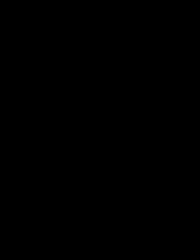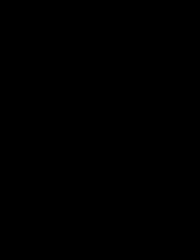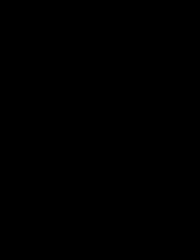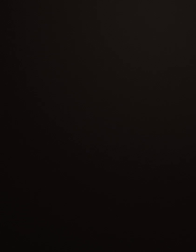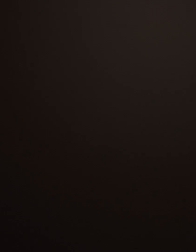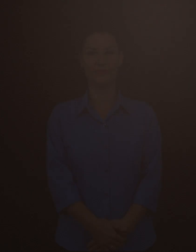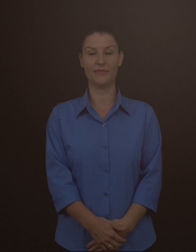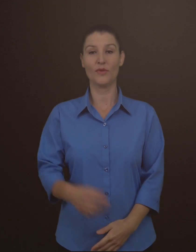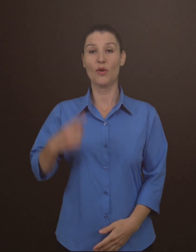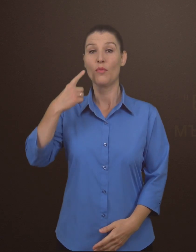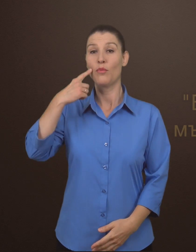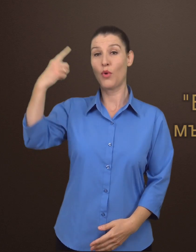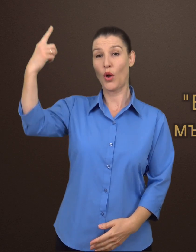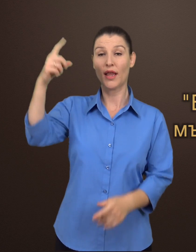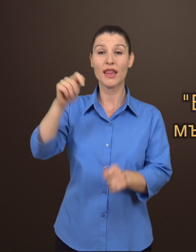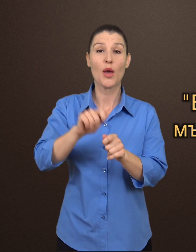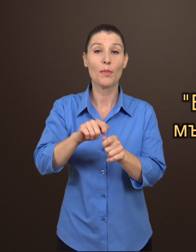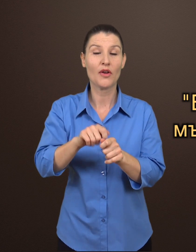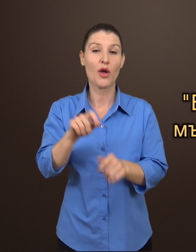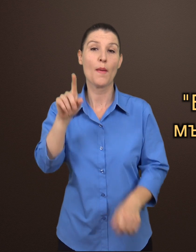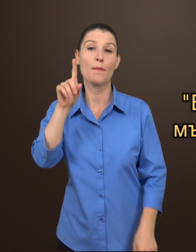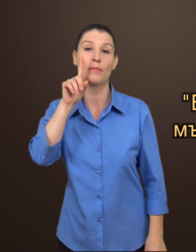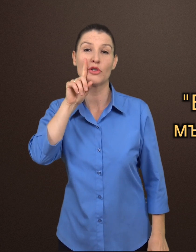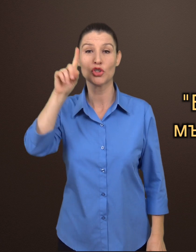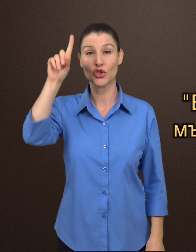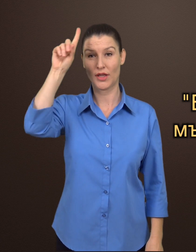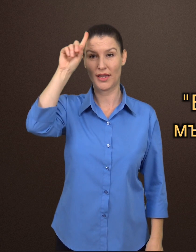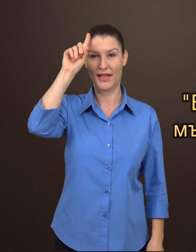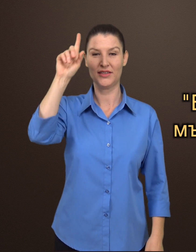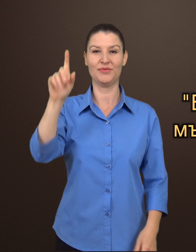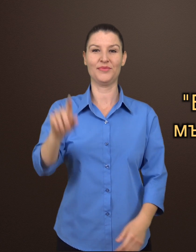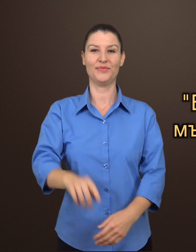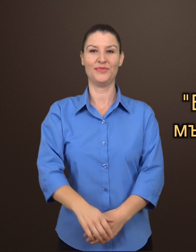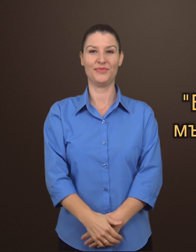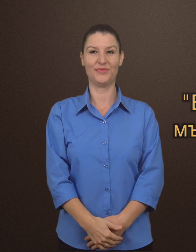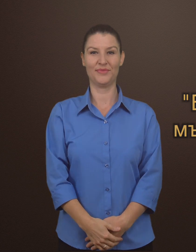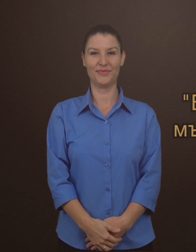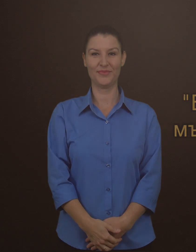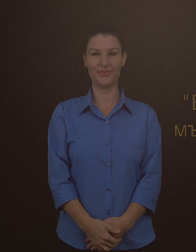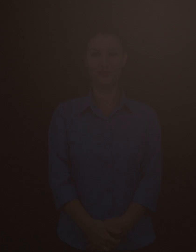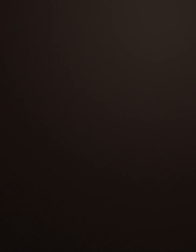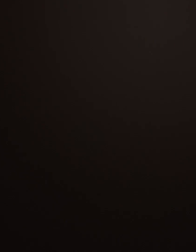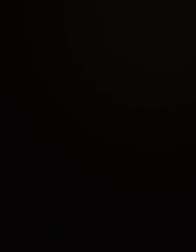God made man and woman